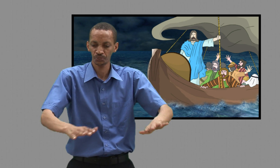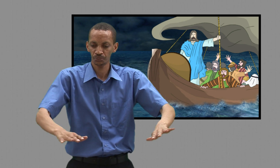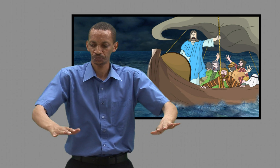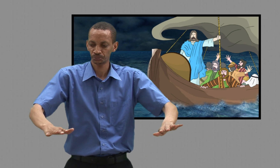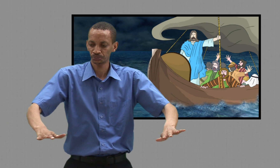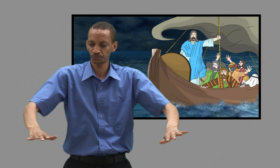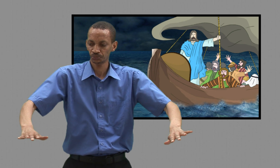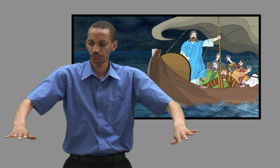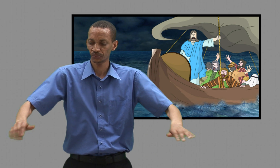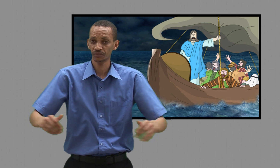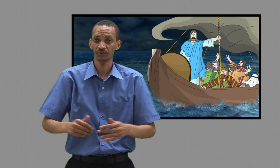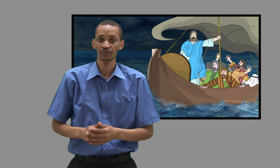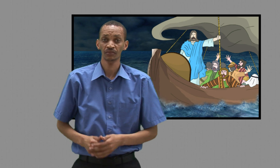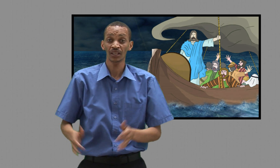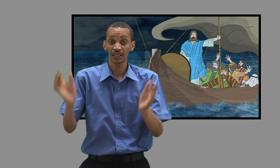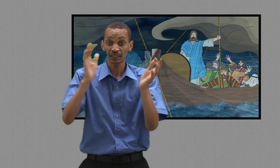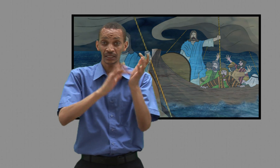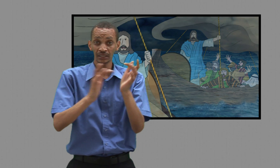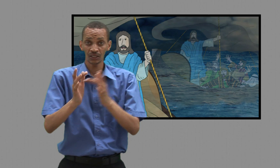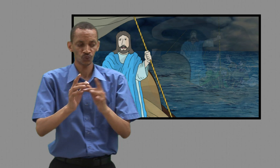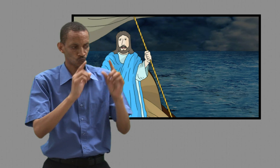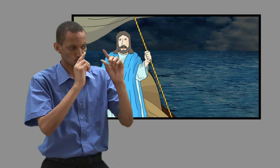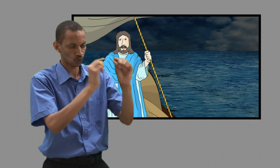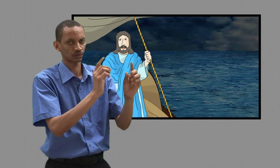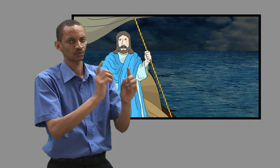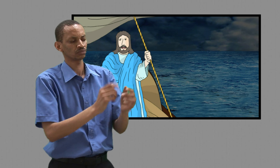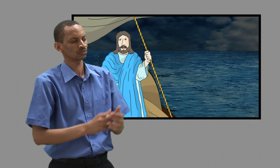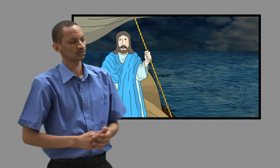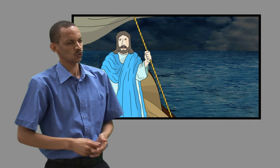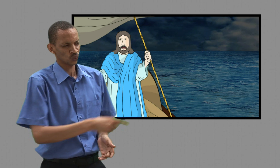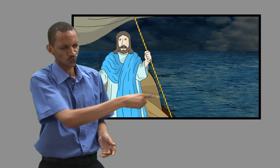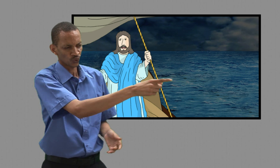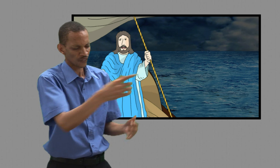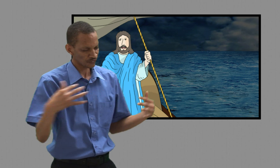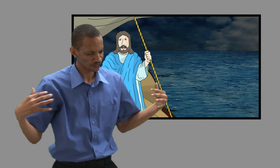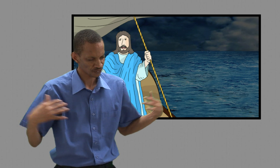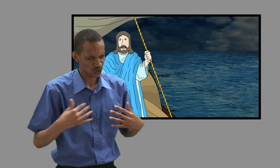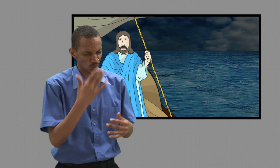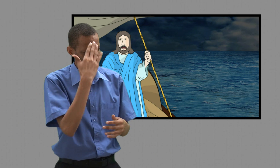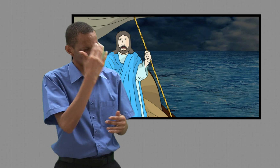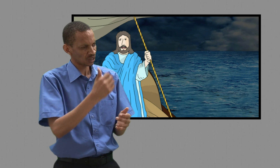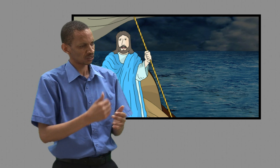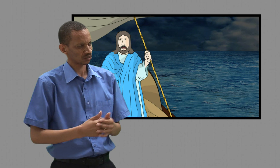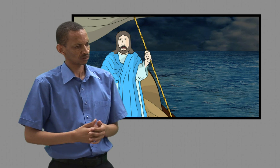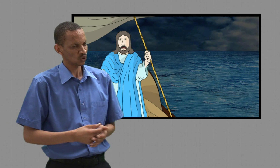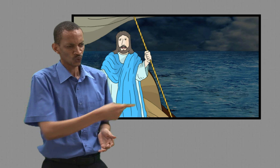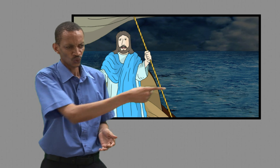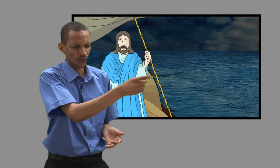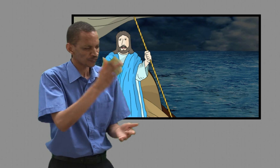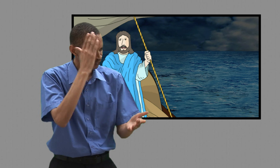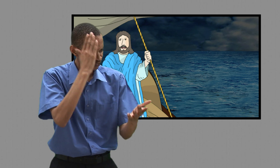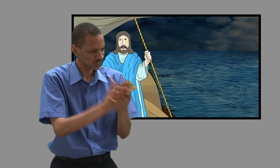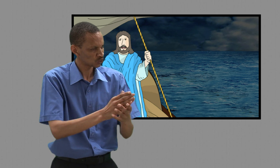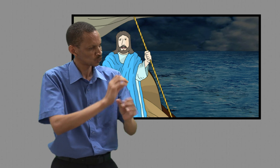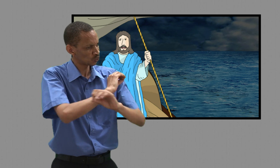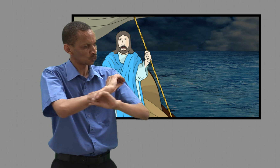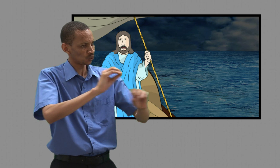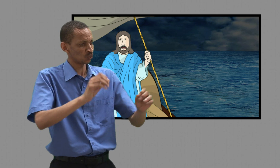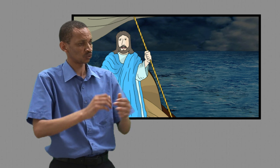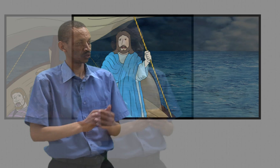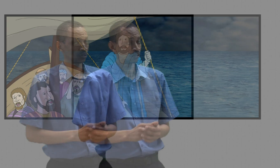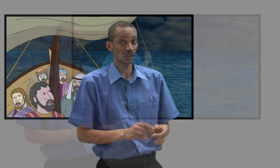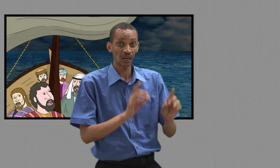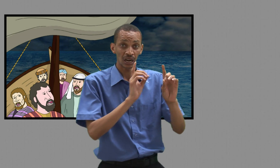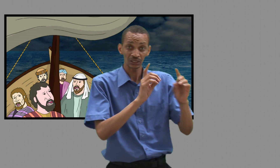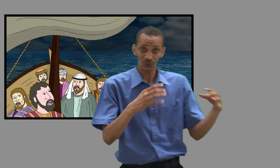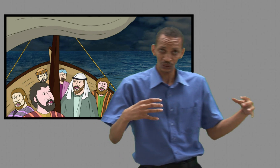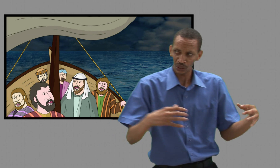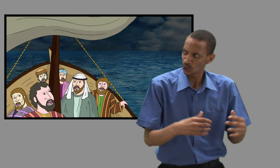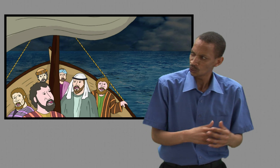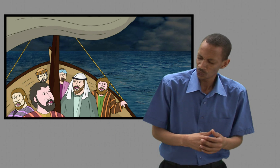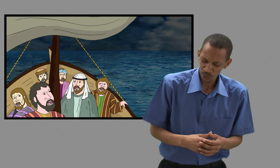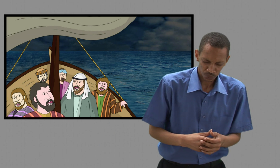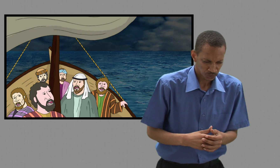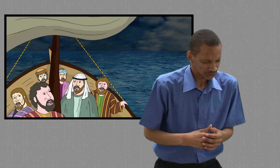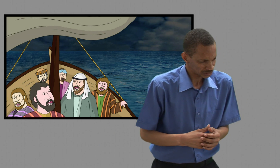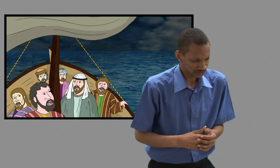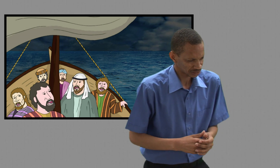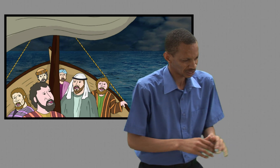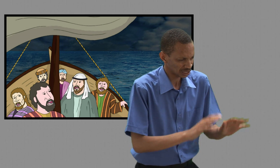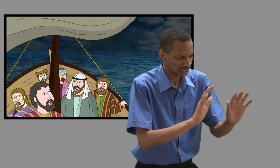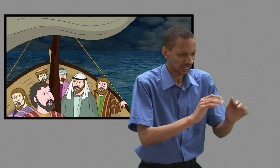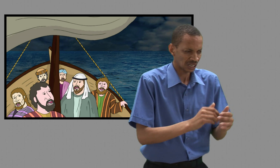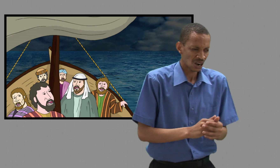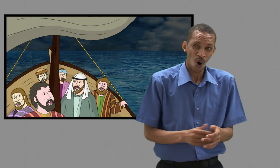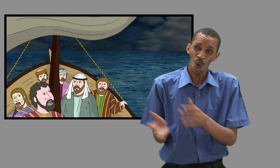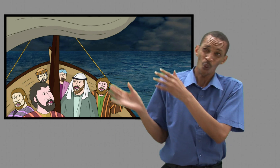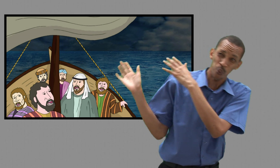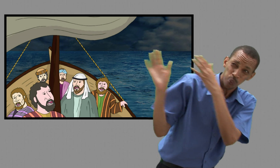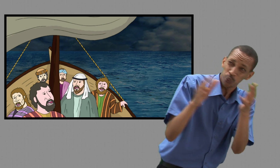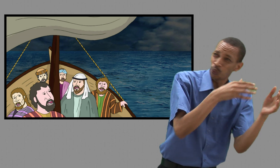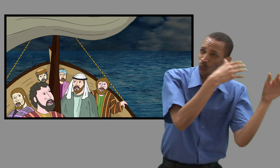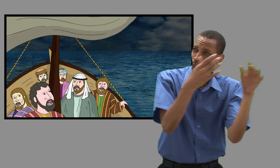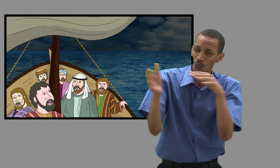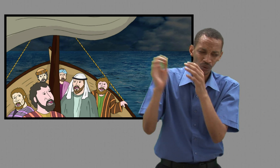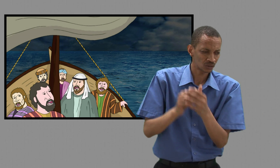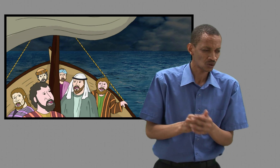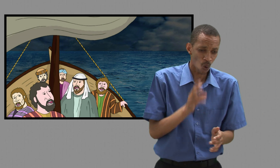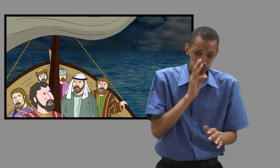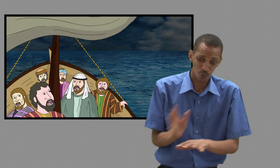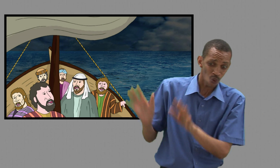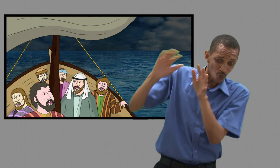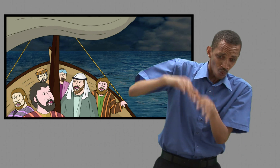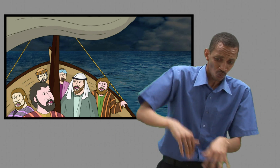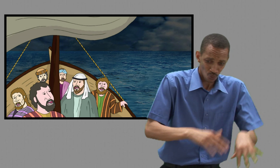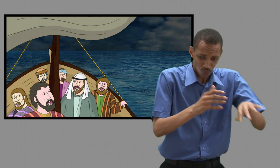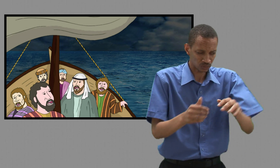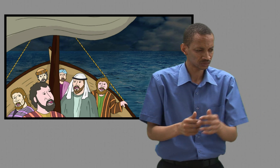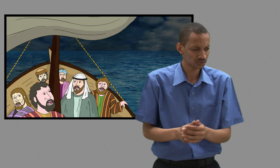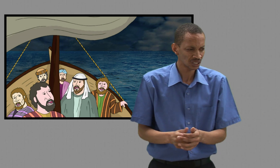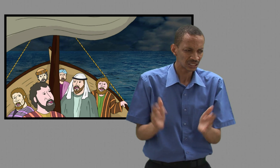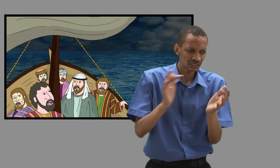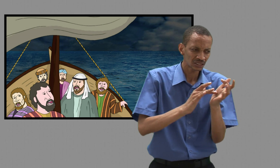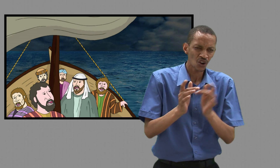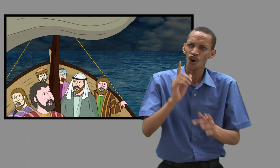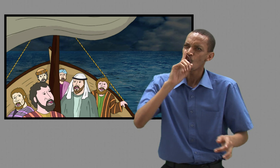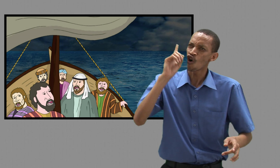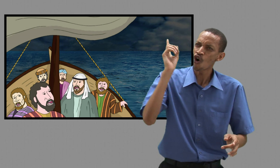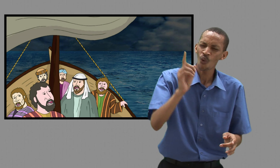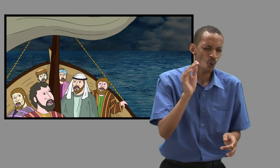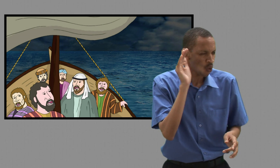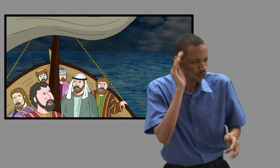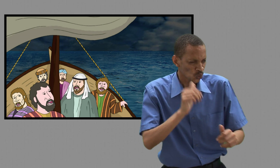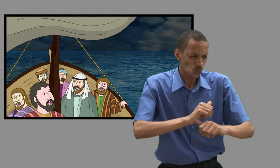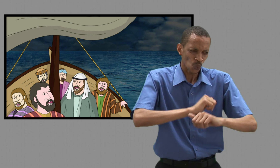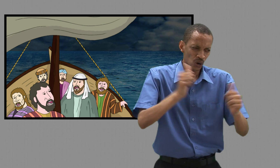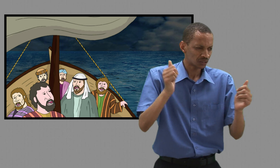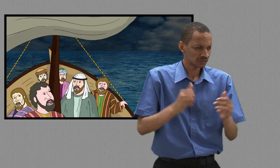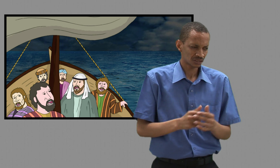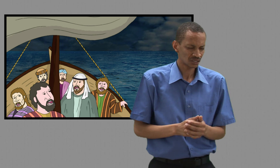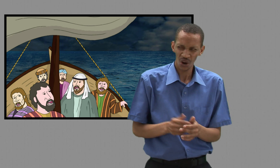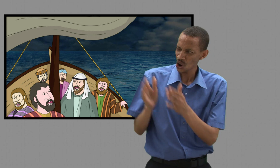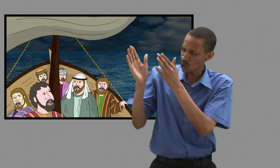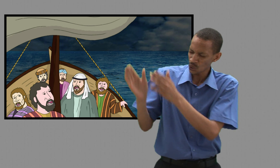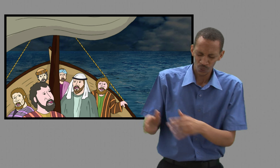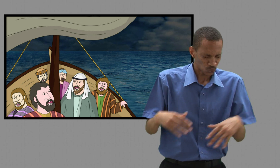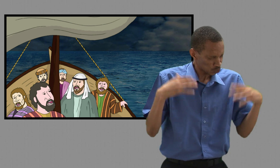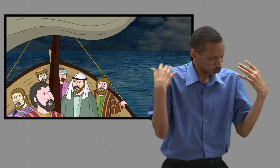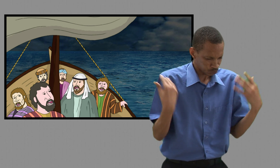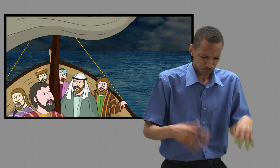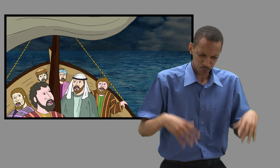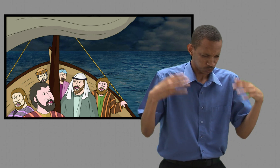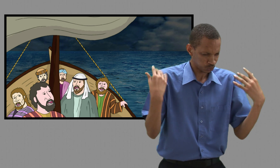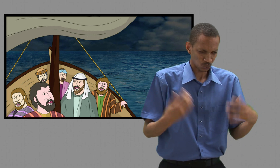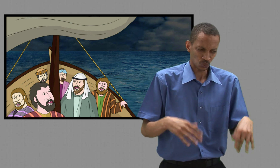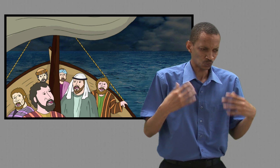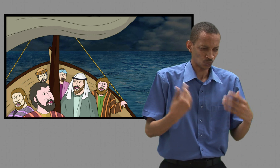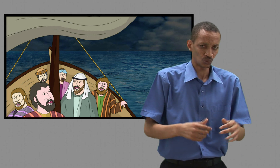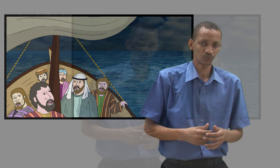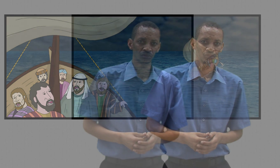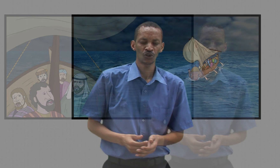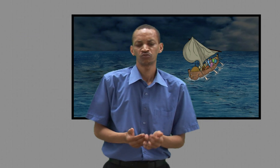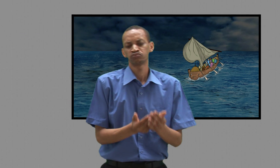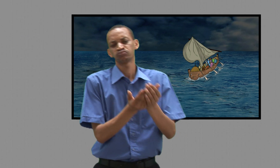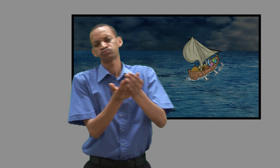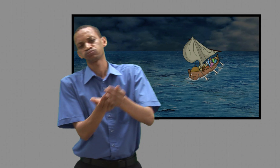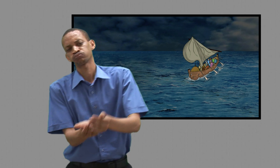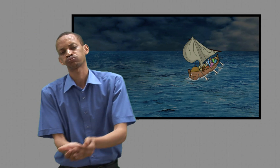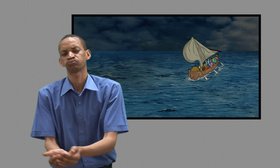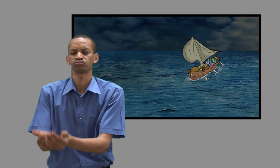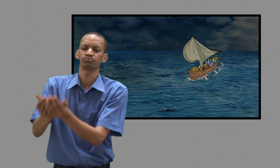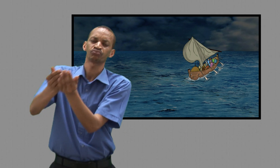He asked. “Do you still have no faith?” Overwhelmed with fear, they asked one another, “Who is this, that even the wind and the sea obey Him?”